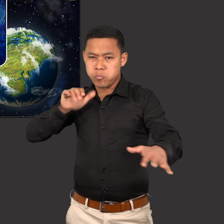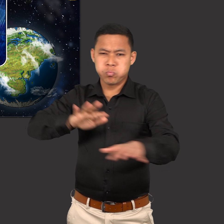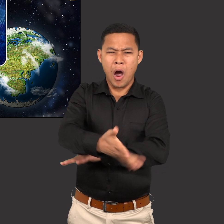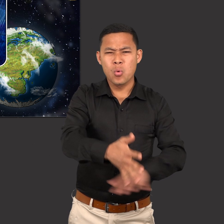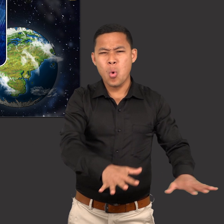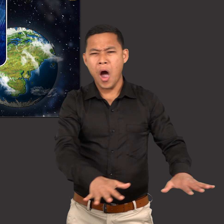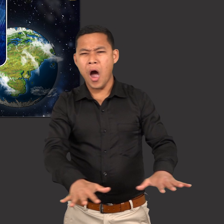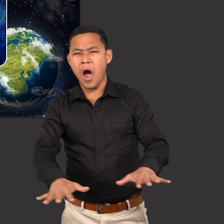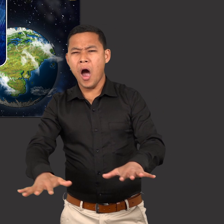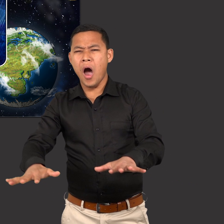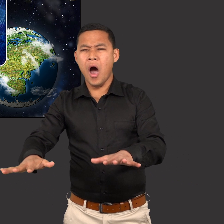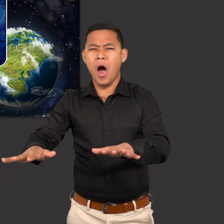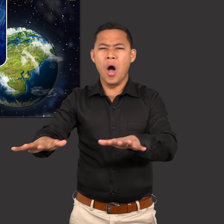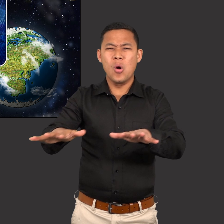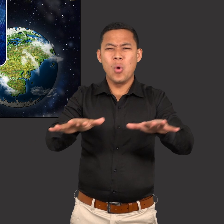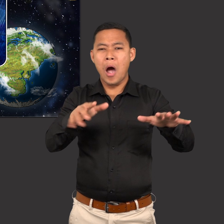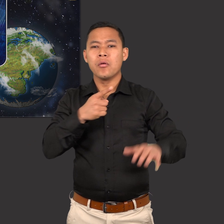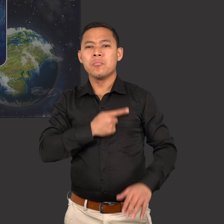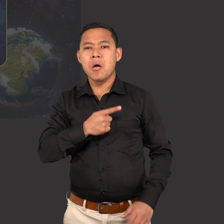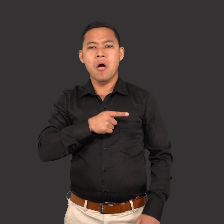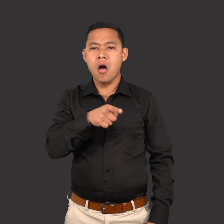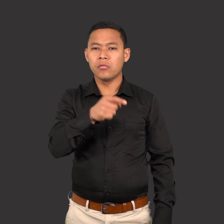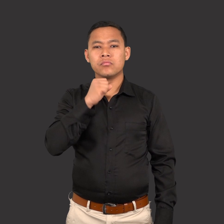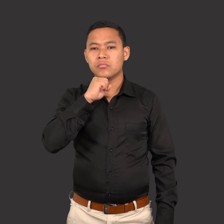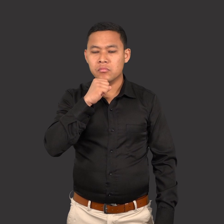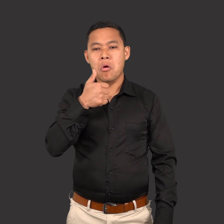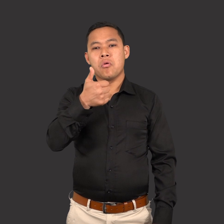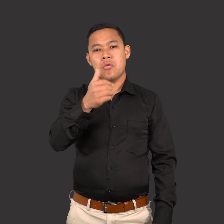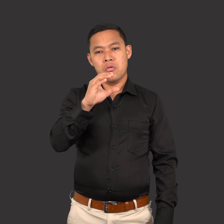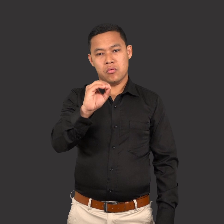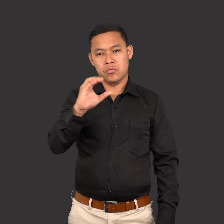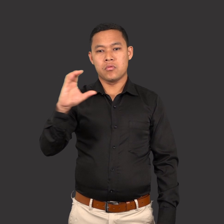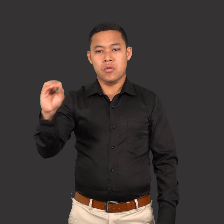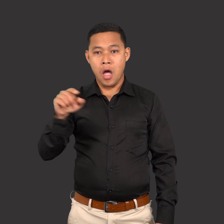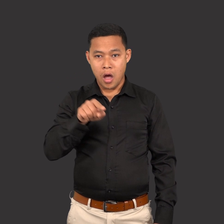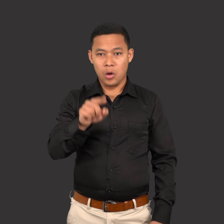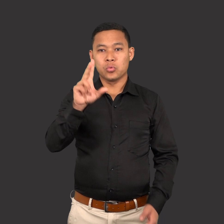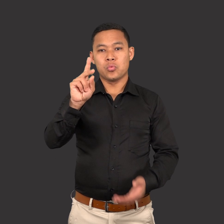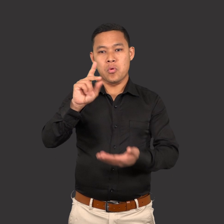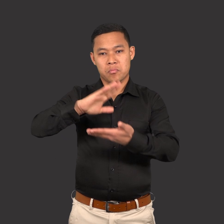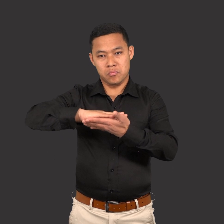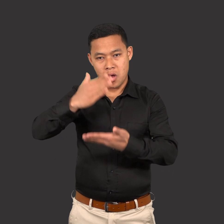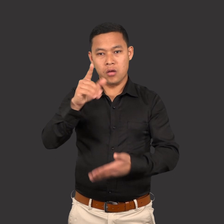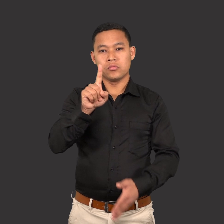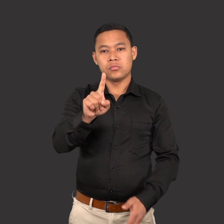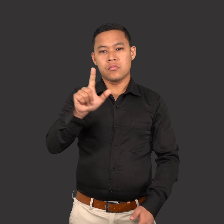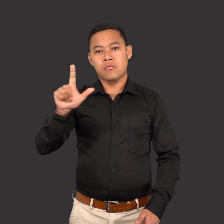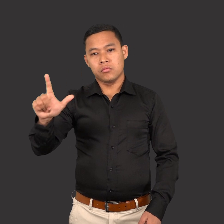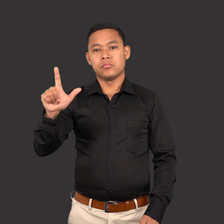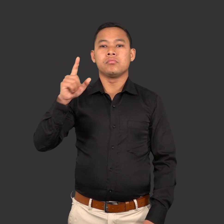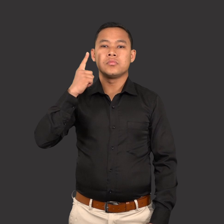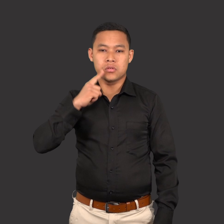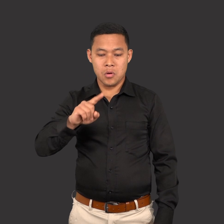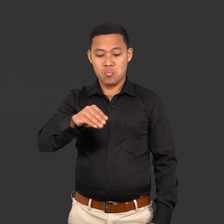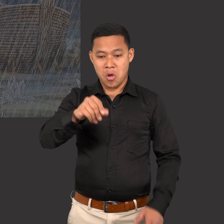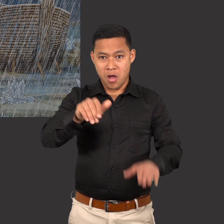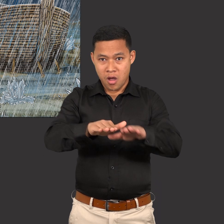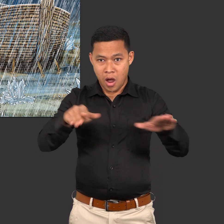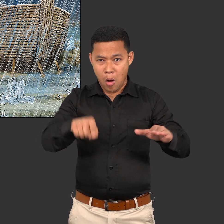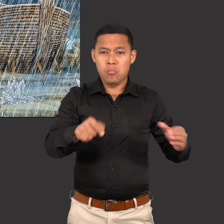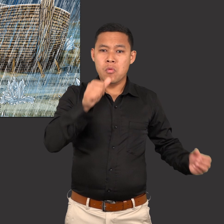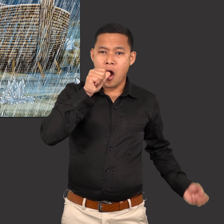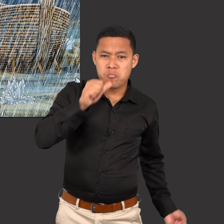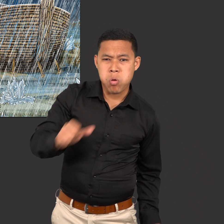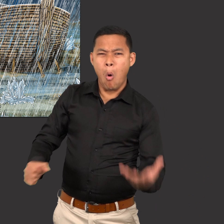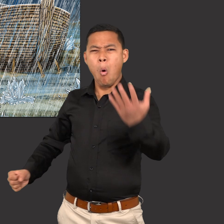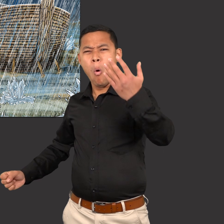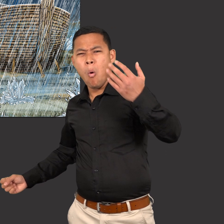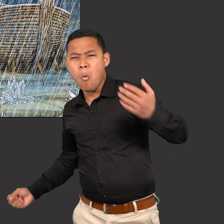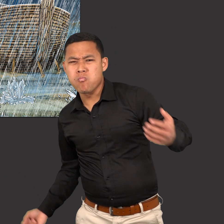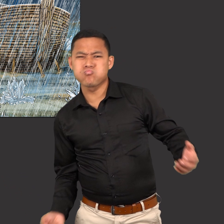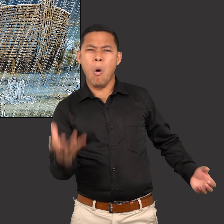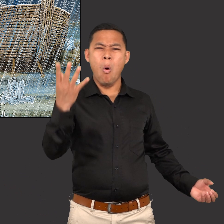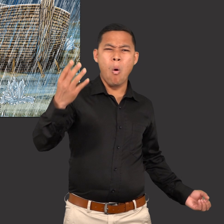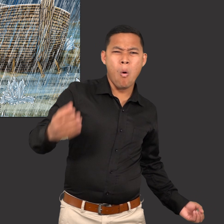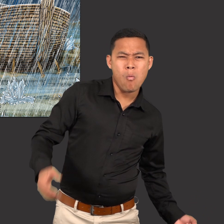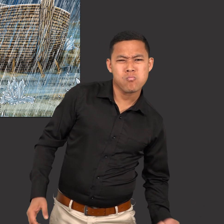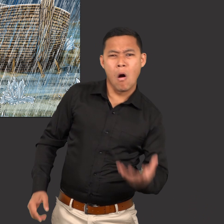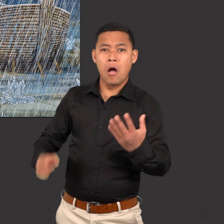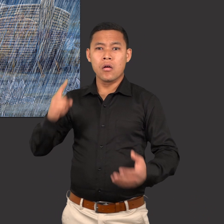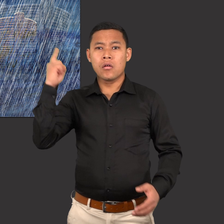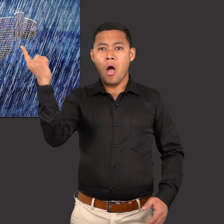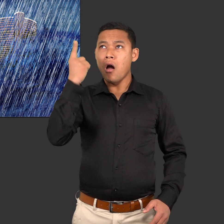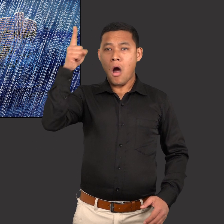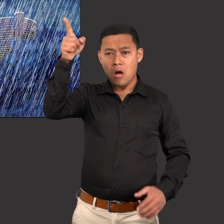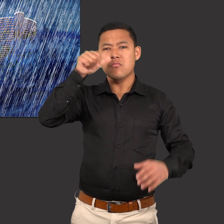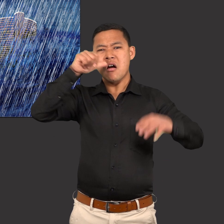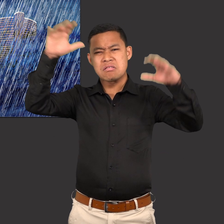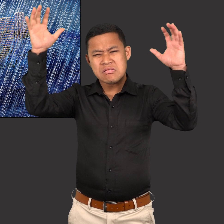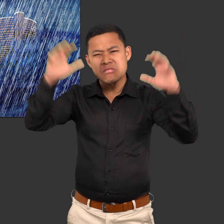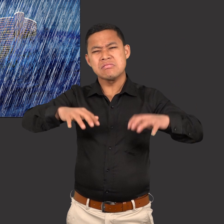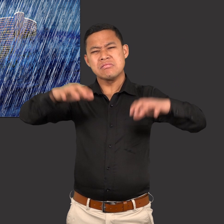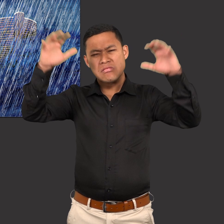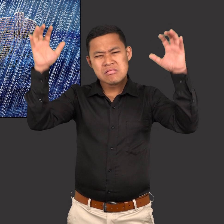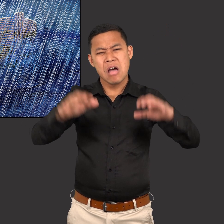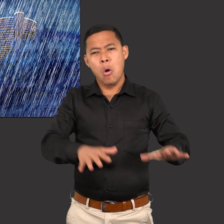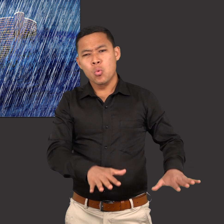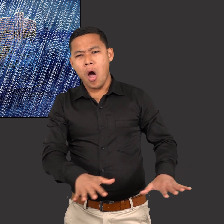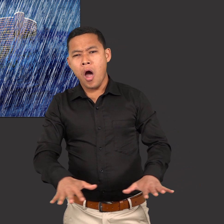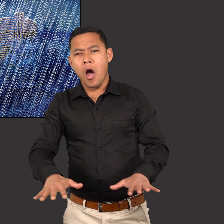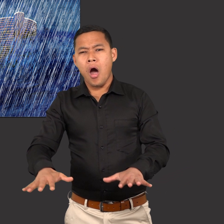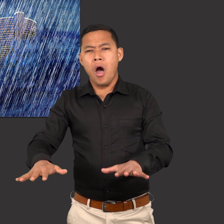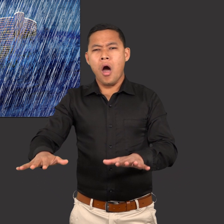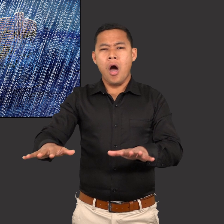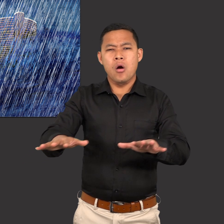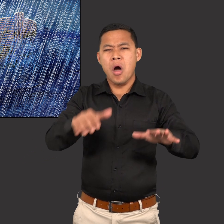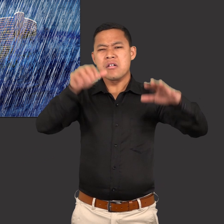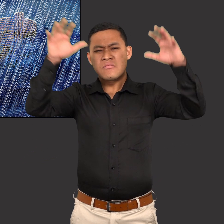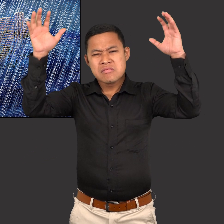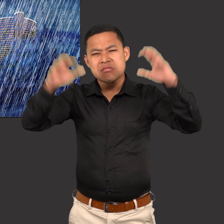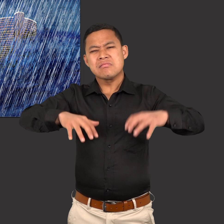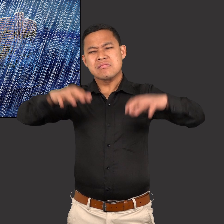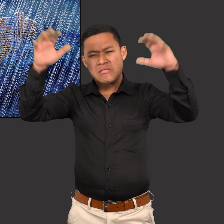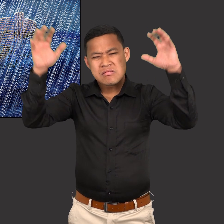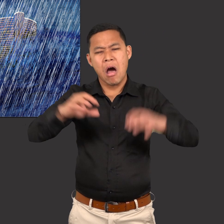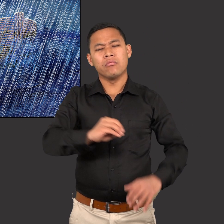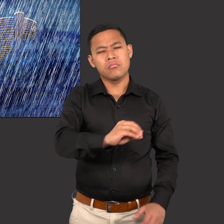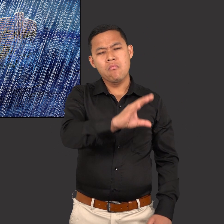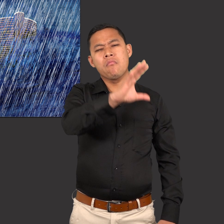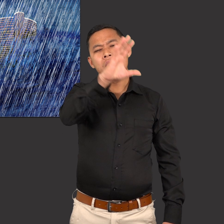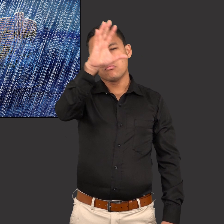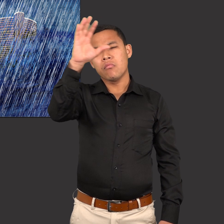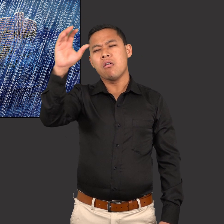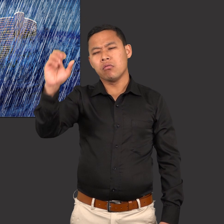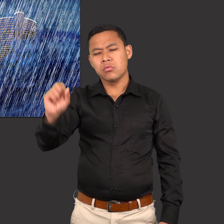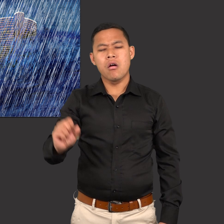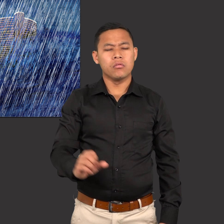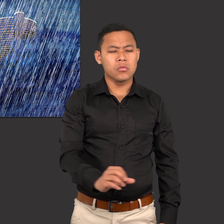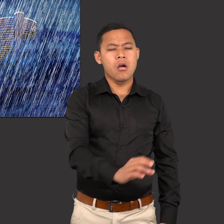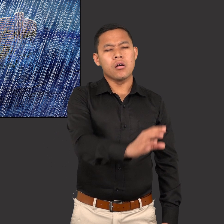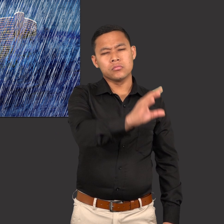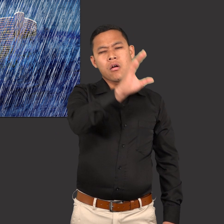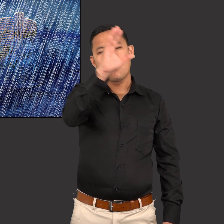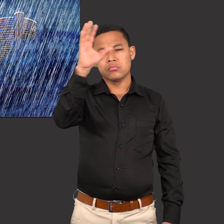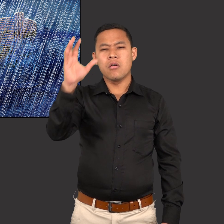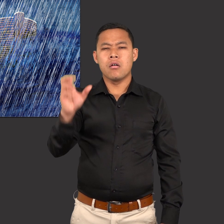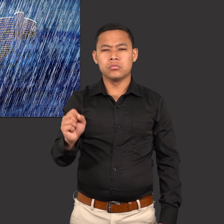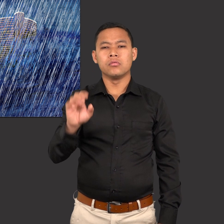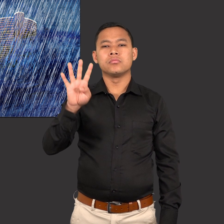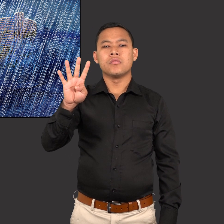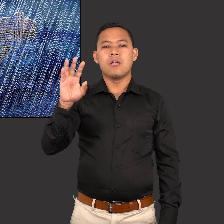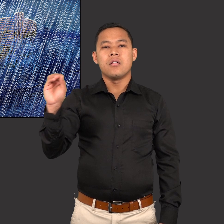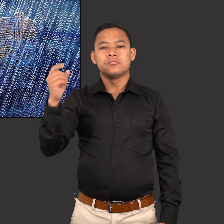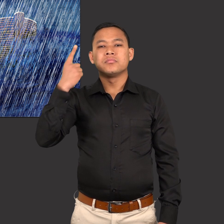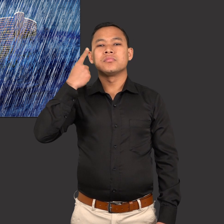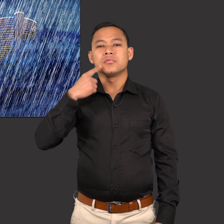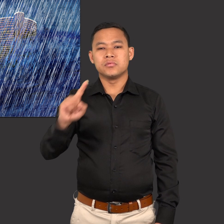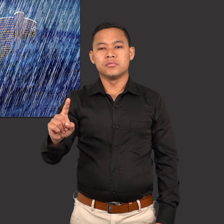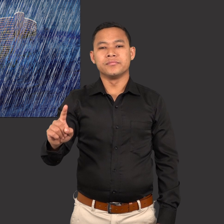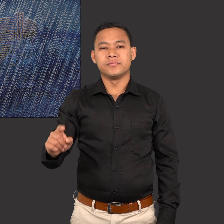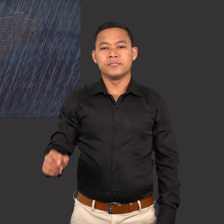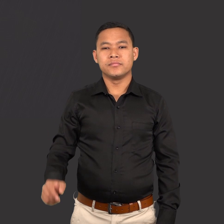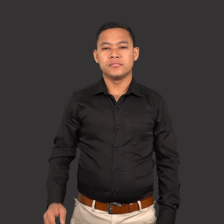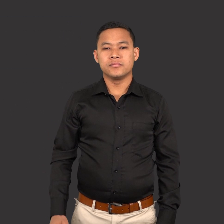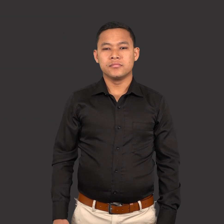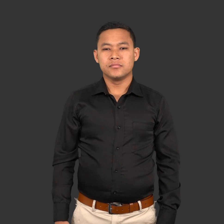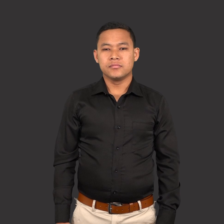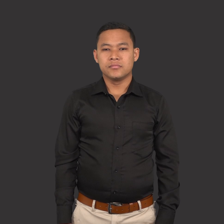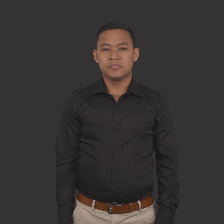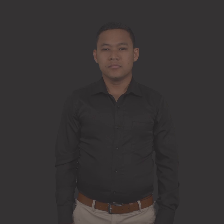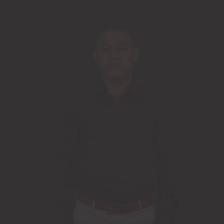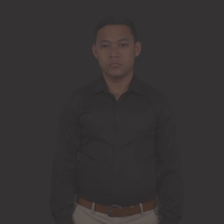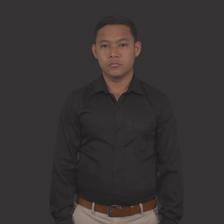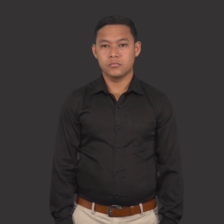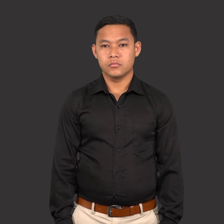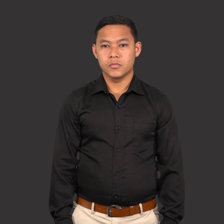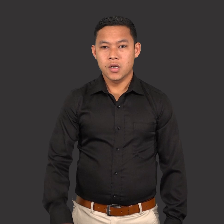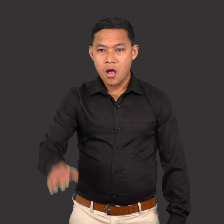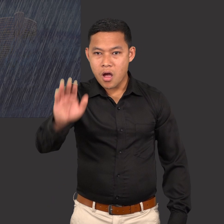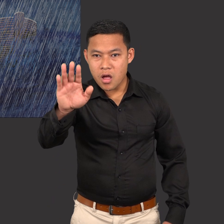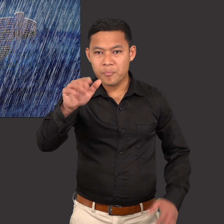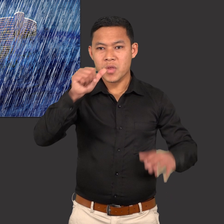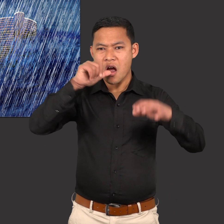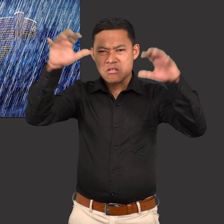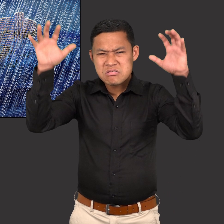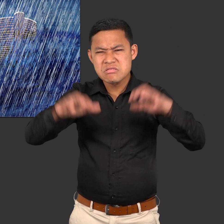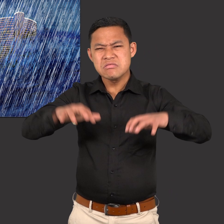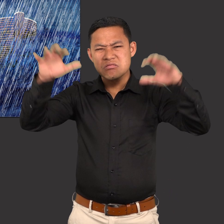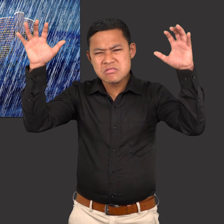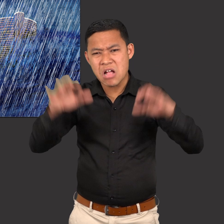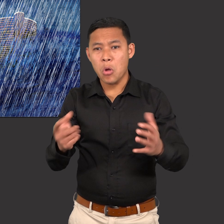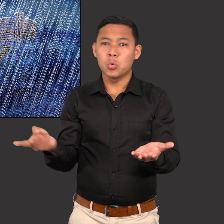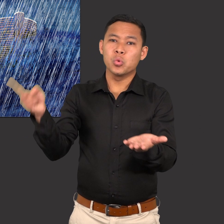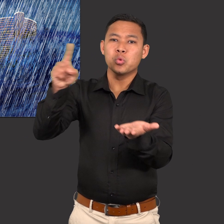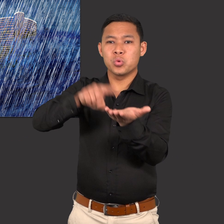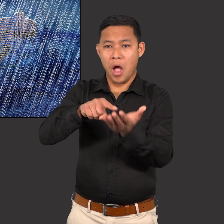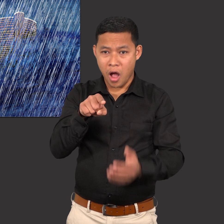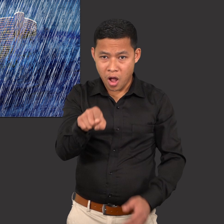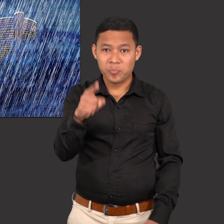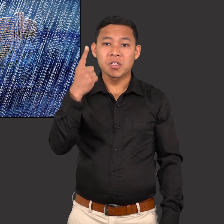In the six hundredth year of Noah’s life, on the seventeenth day of the second month, all the fountains of the great deep burst forth, and the floodgates of the heavens were opened.